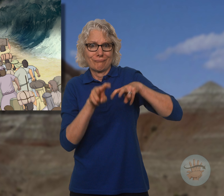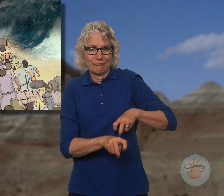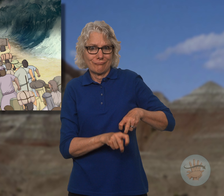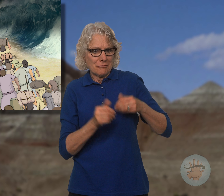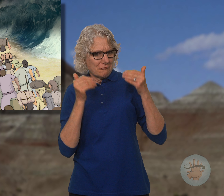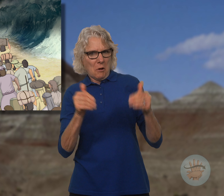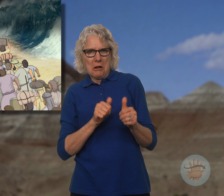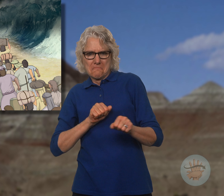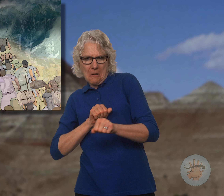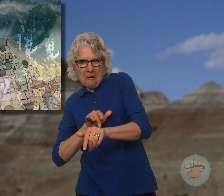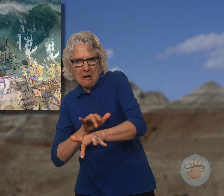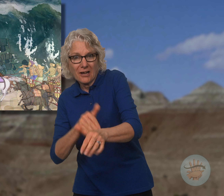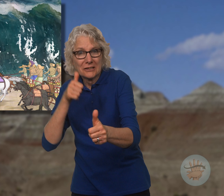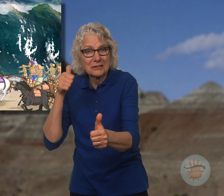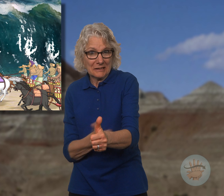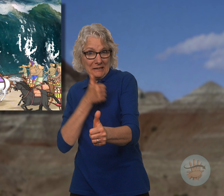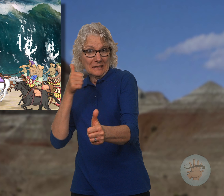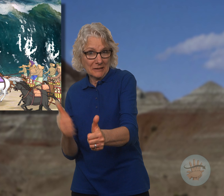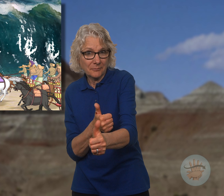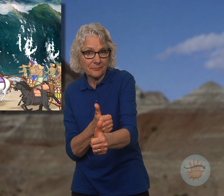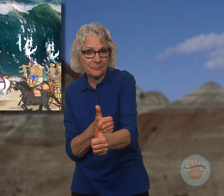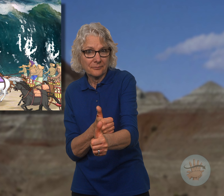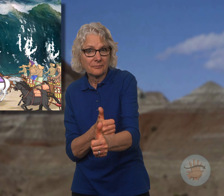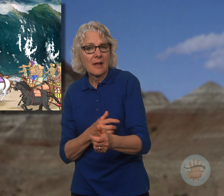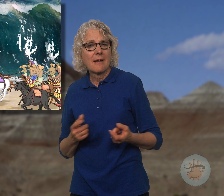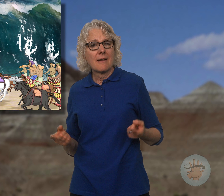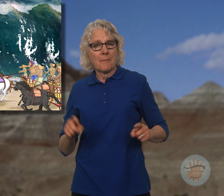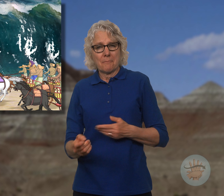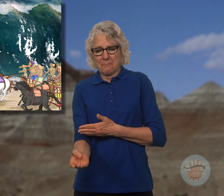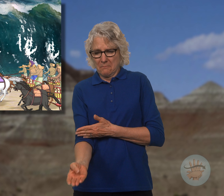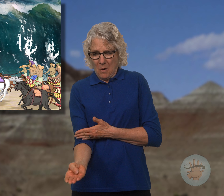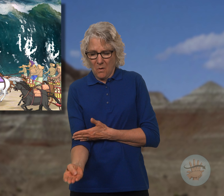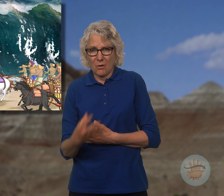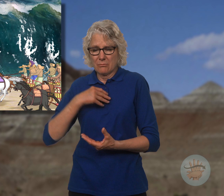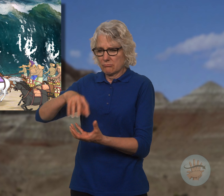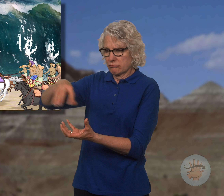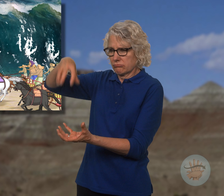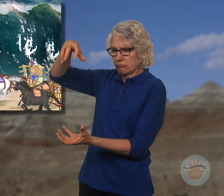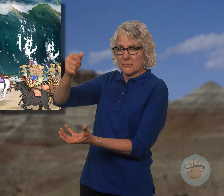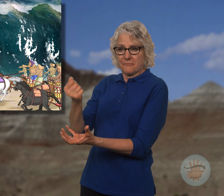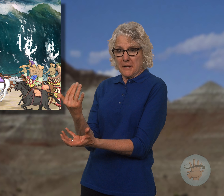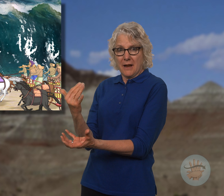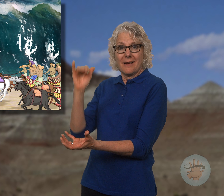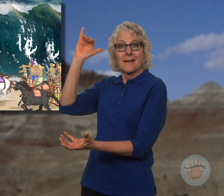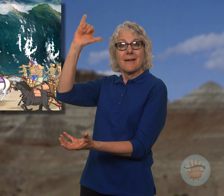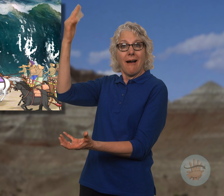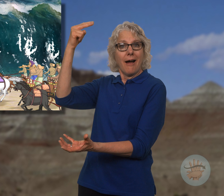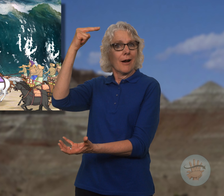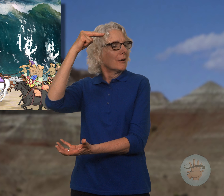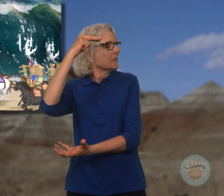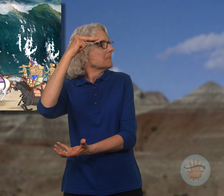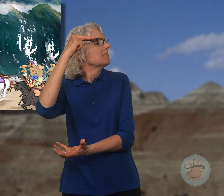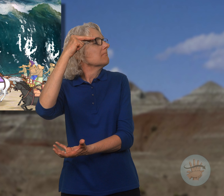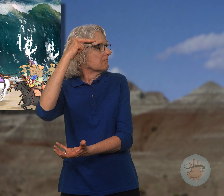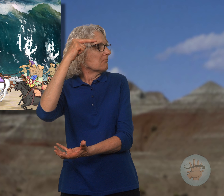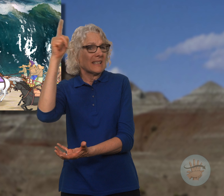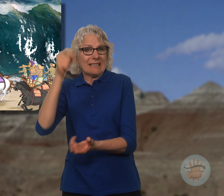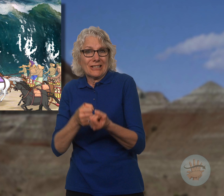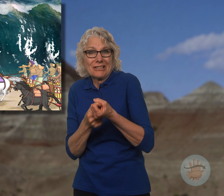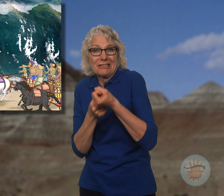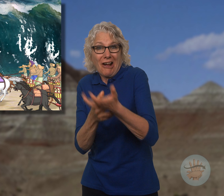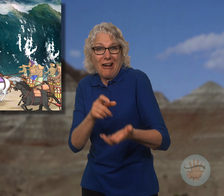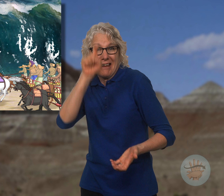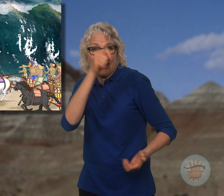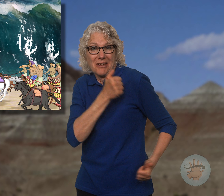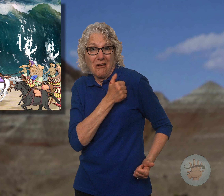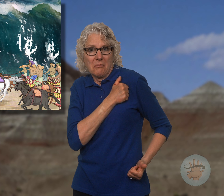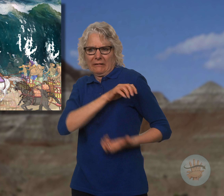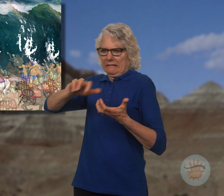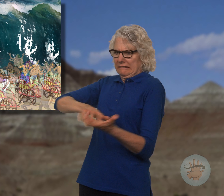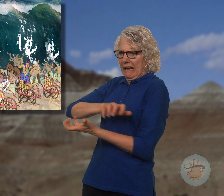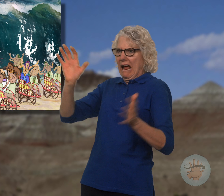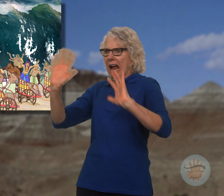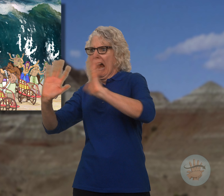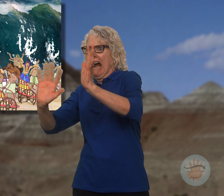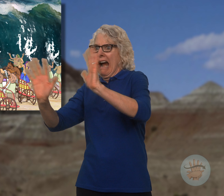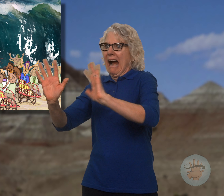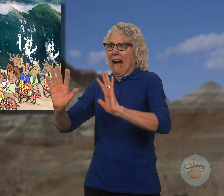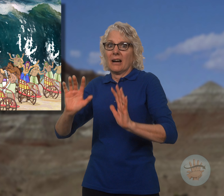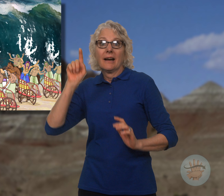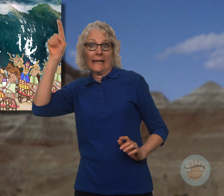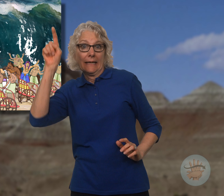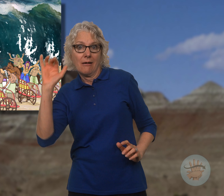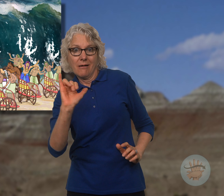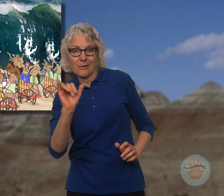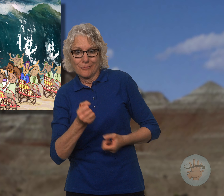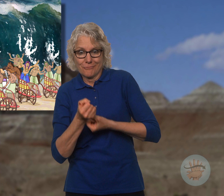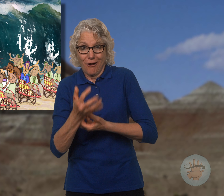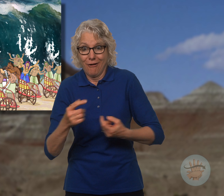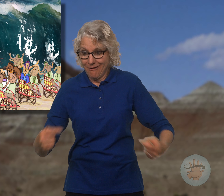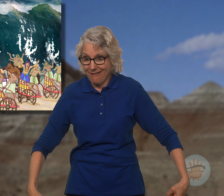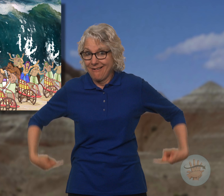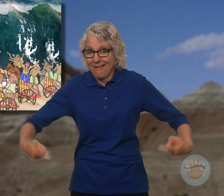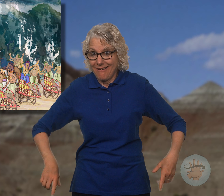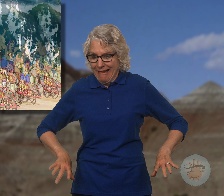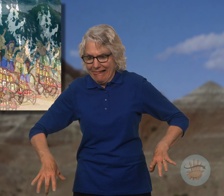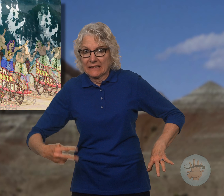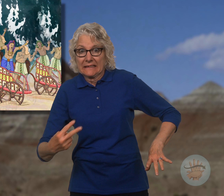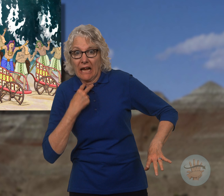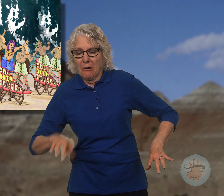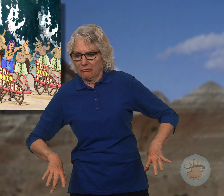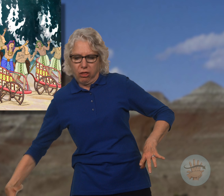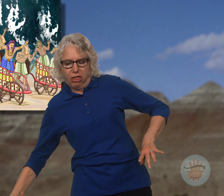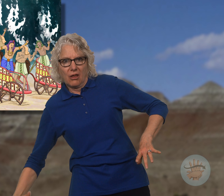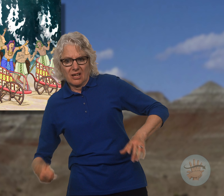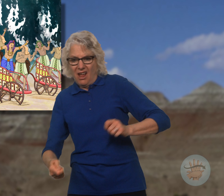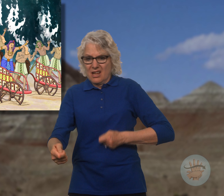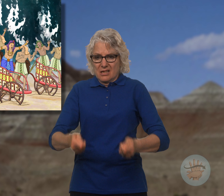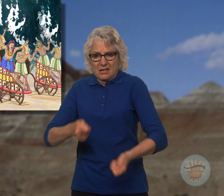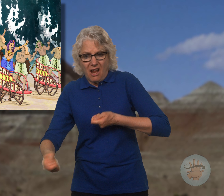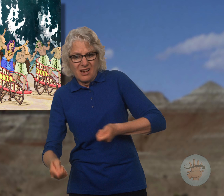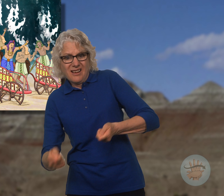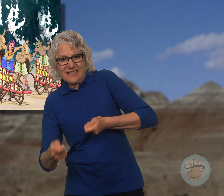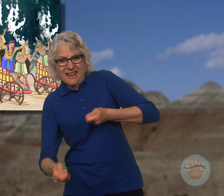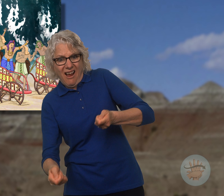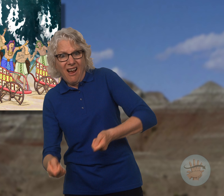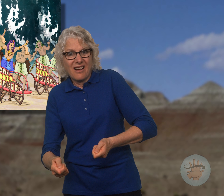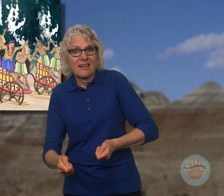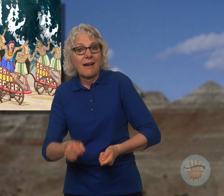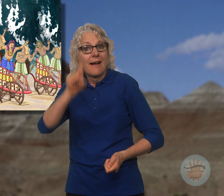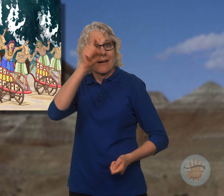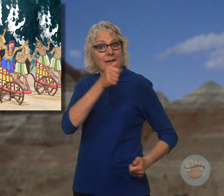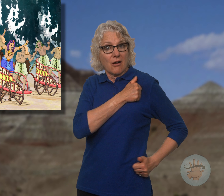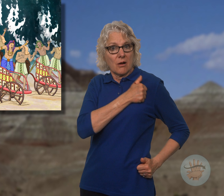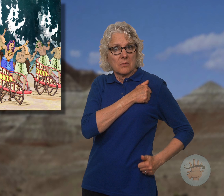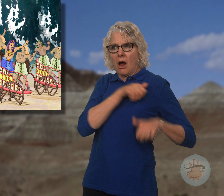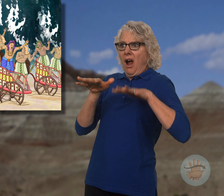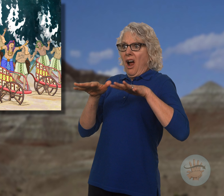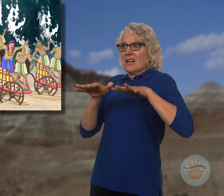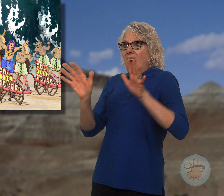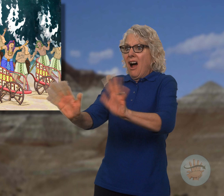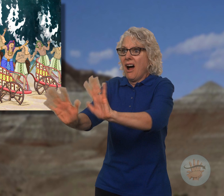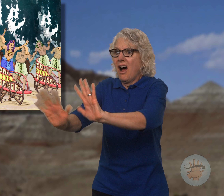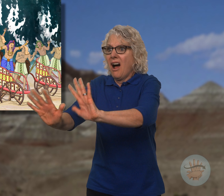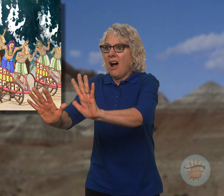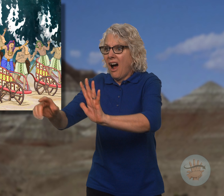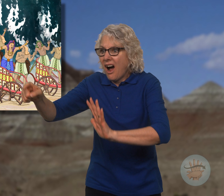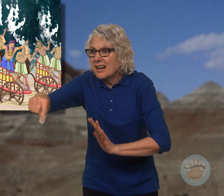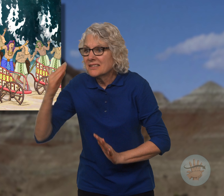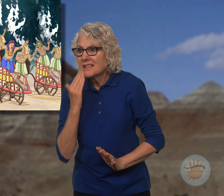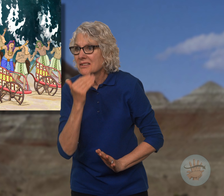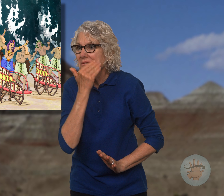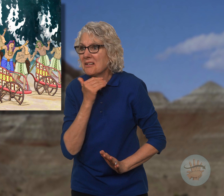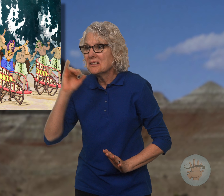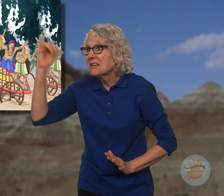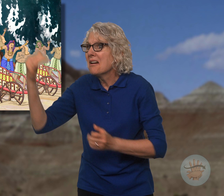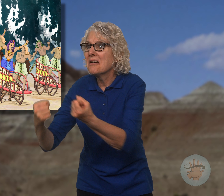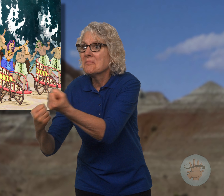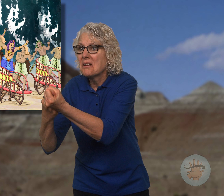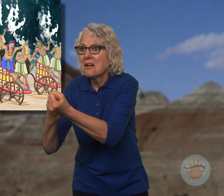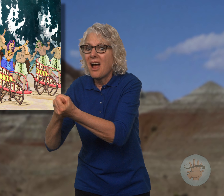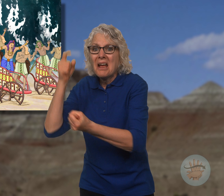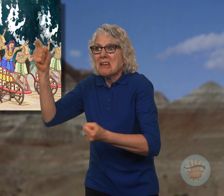And the Egyptians chased after them—all Pharaoh’s horses, chariots, and horsemen—and followed them into the sea. At morning watch, however, the LORD looked down on the army of the Egyptians from the pillar of fire and cloud, and He threw their camp into confusion.